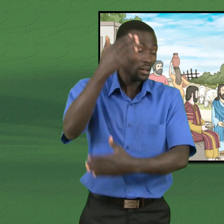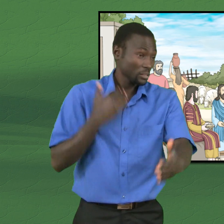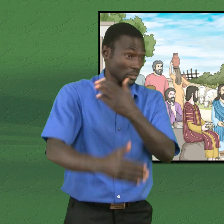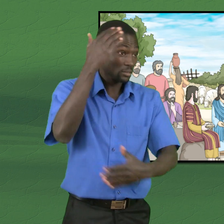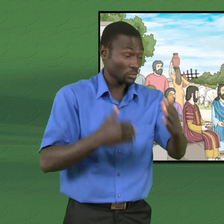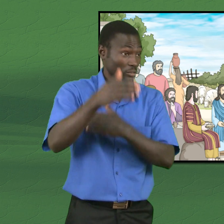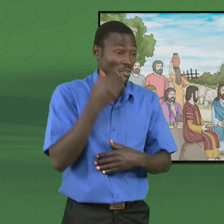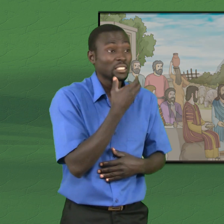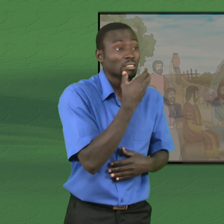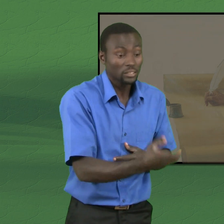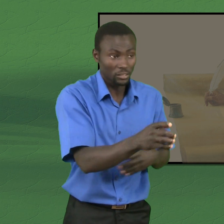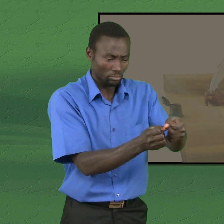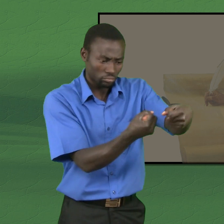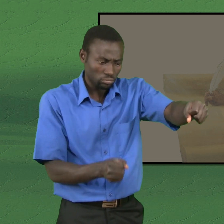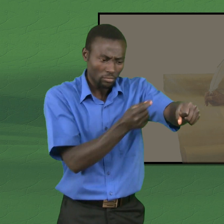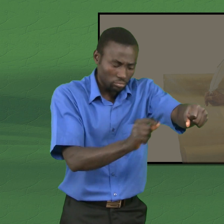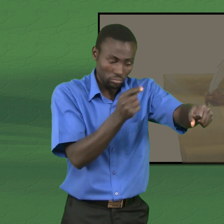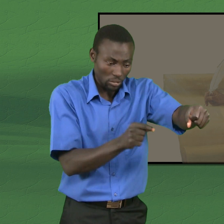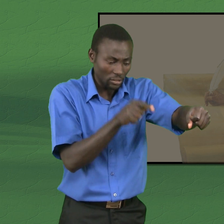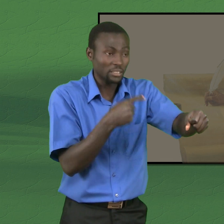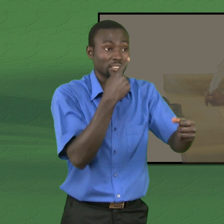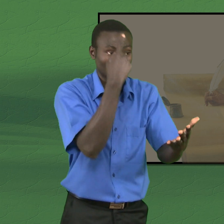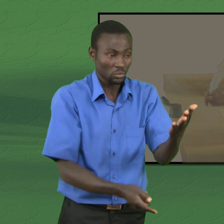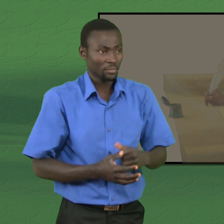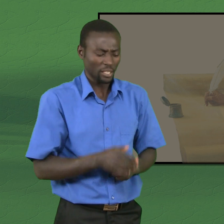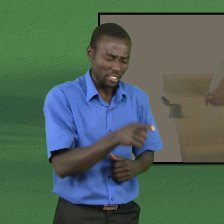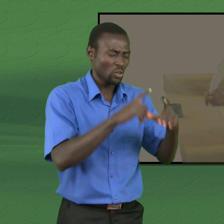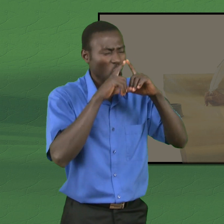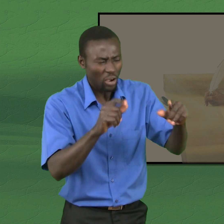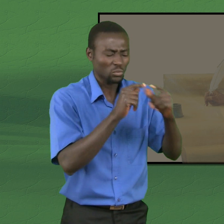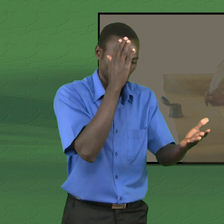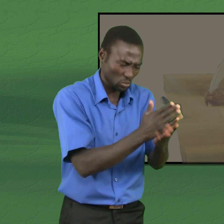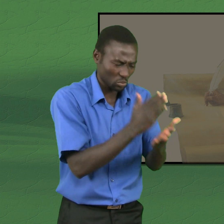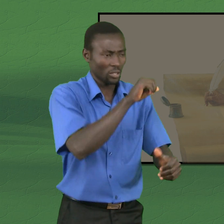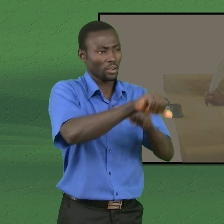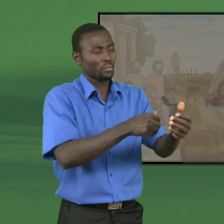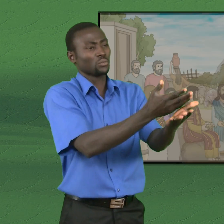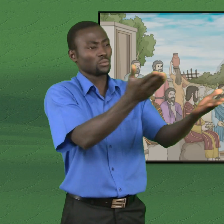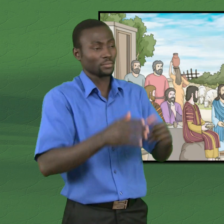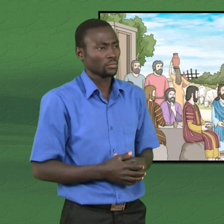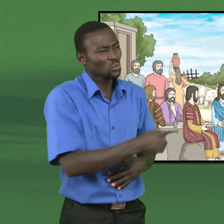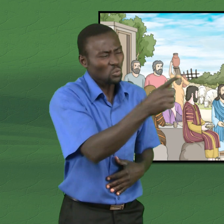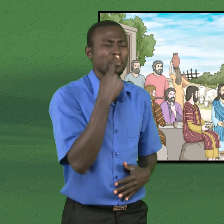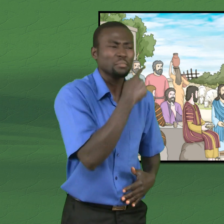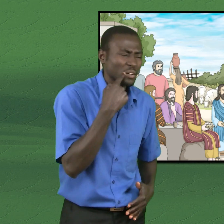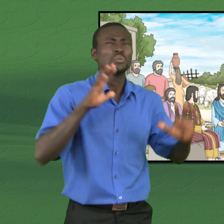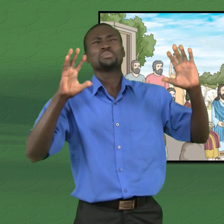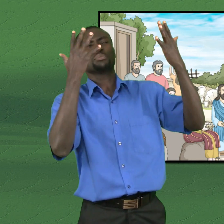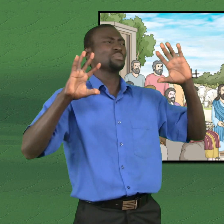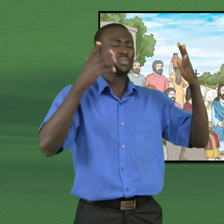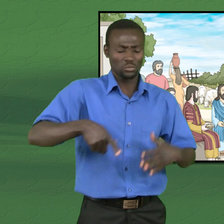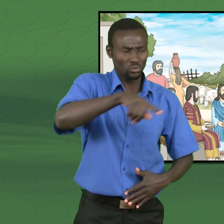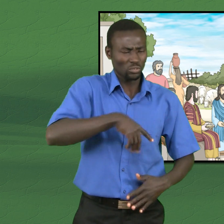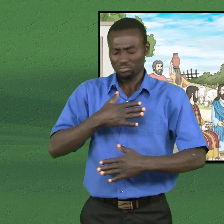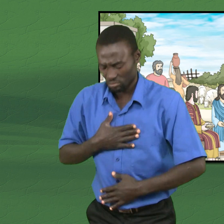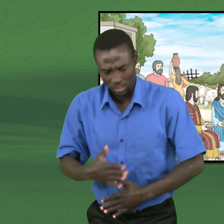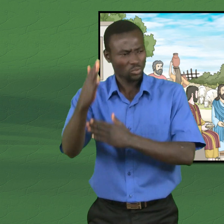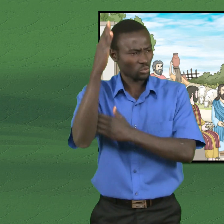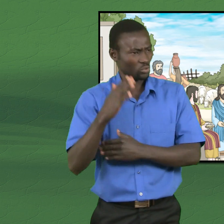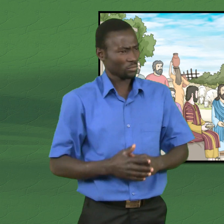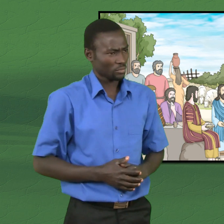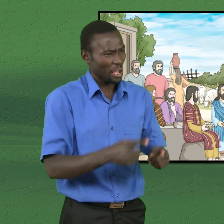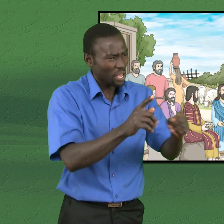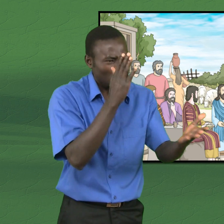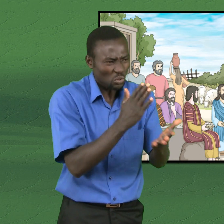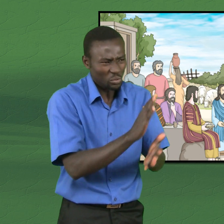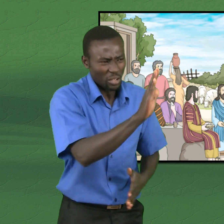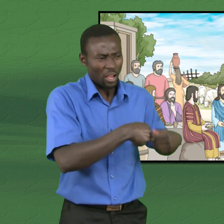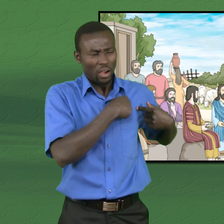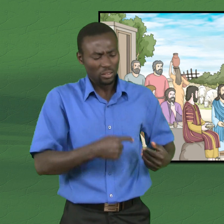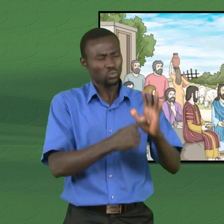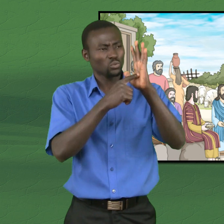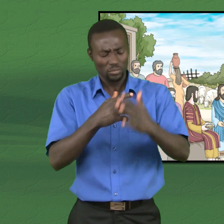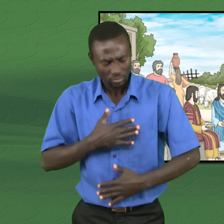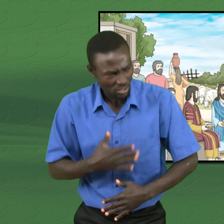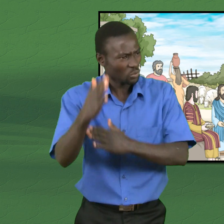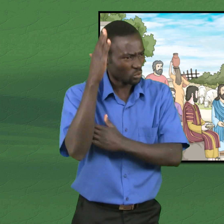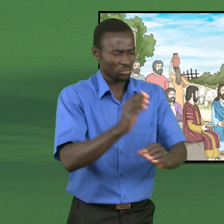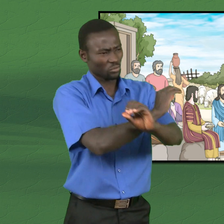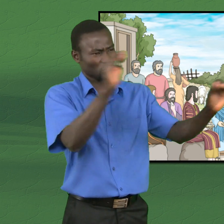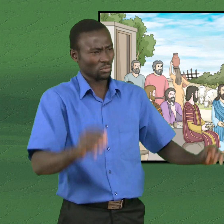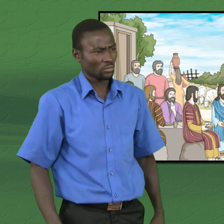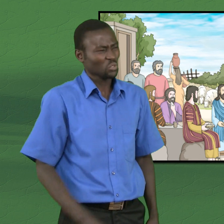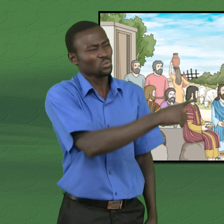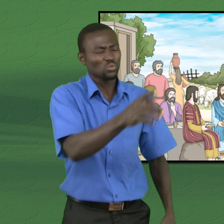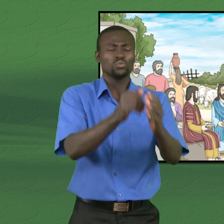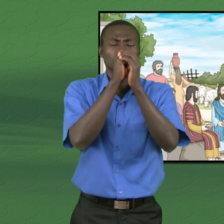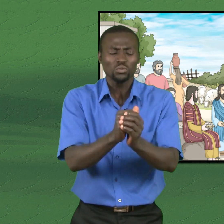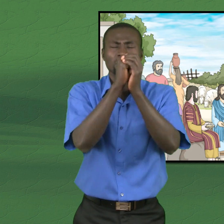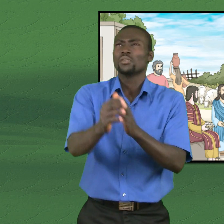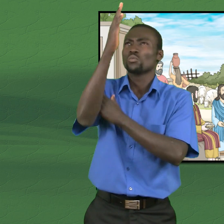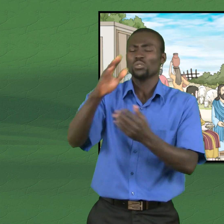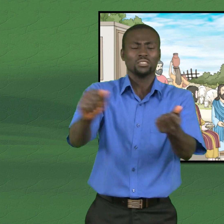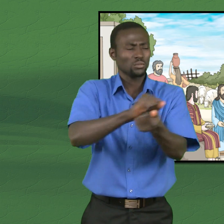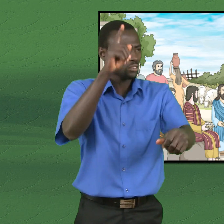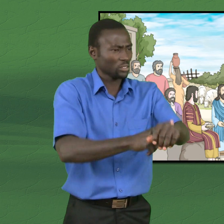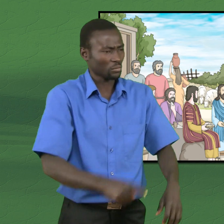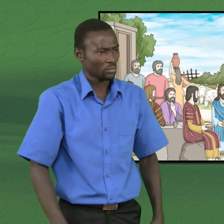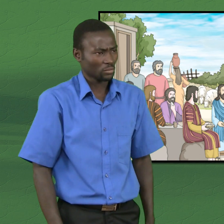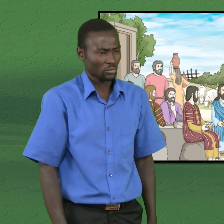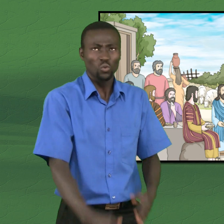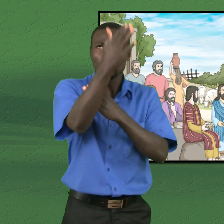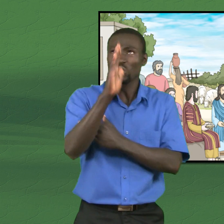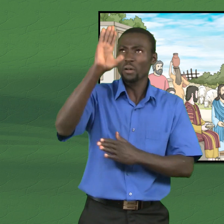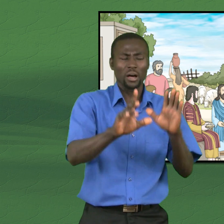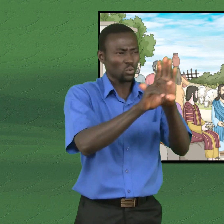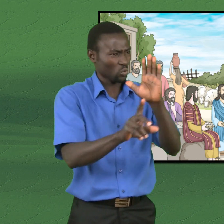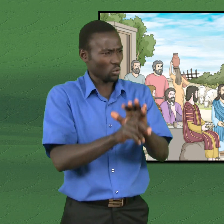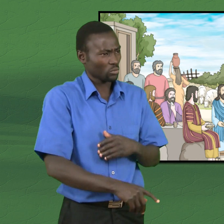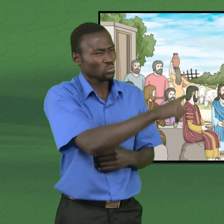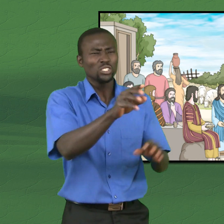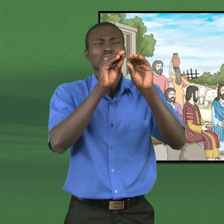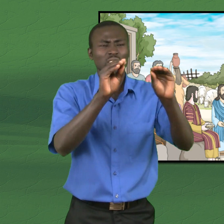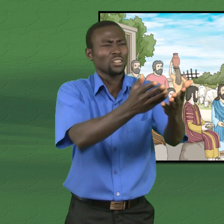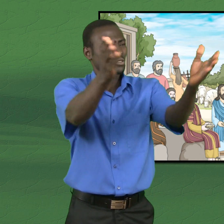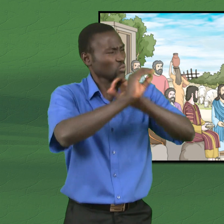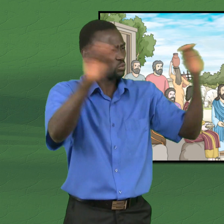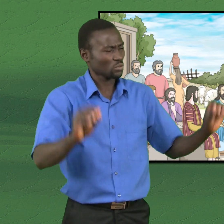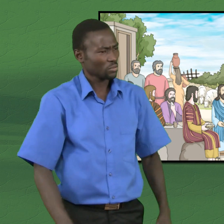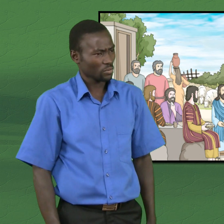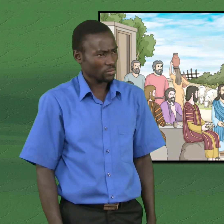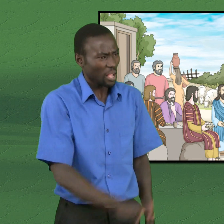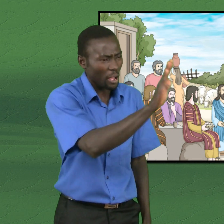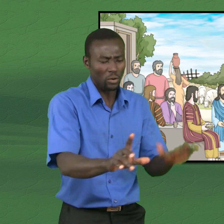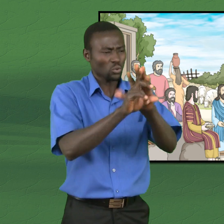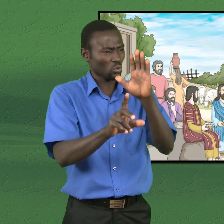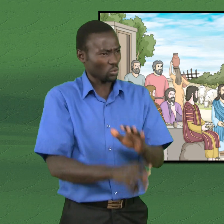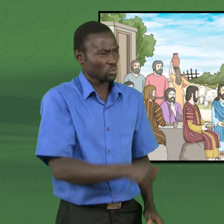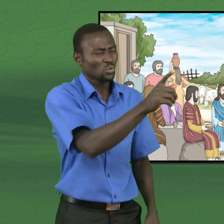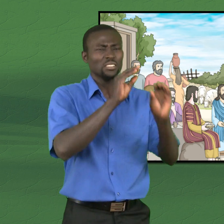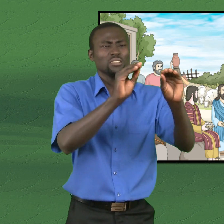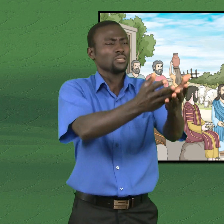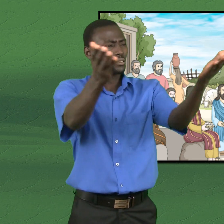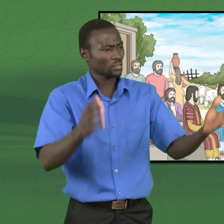Isaiah prophesied correctly about you: ‘These people honor Me with their lips, but their hearts are far from Me. They worship Me in vain;